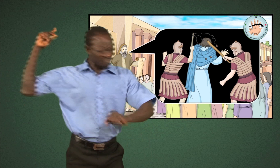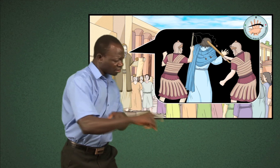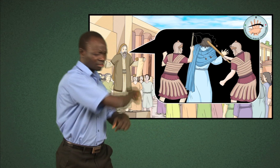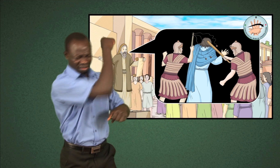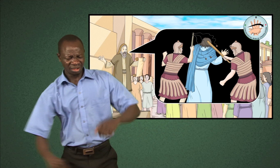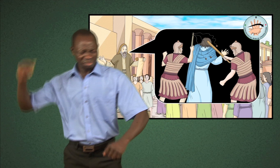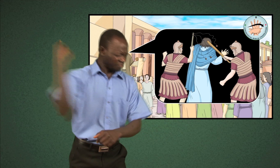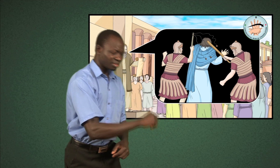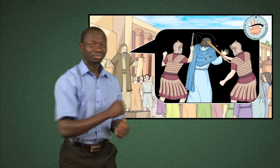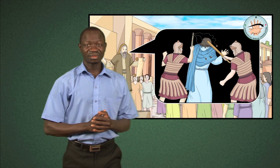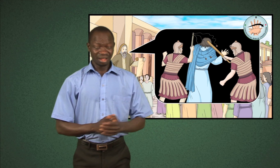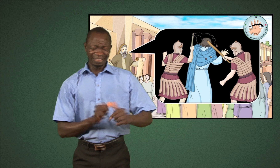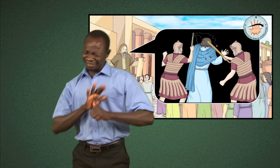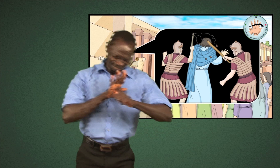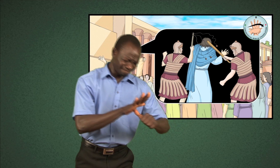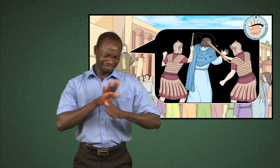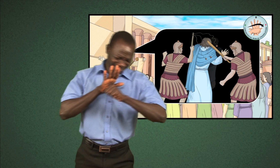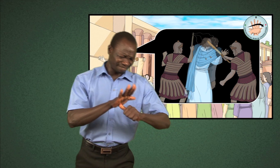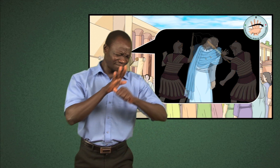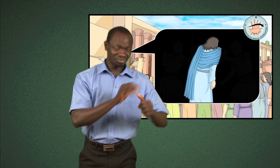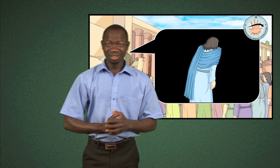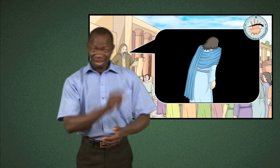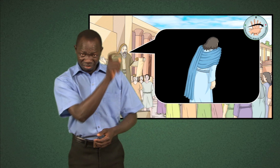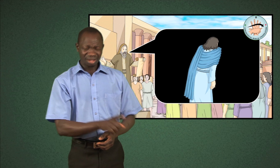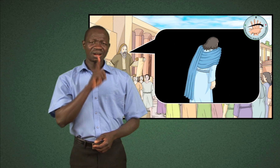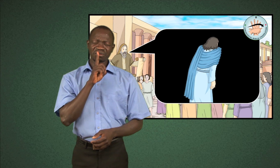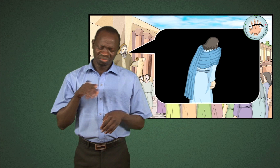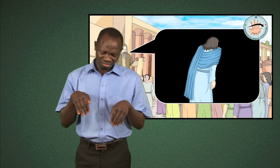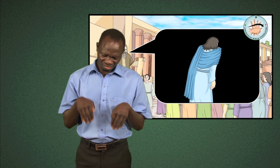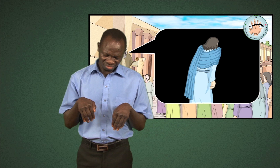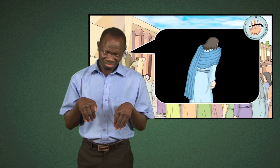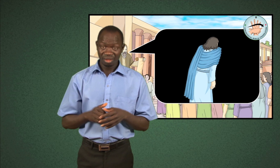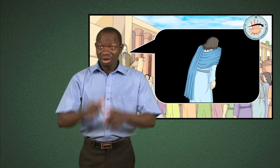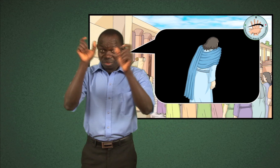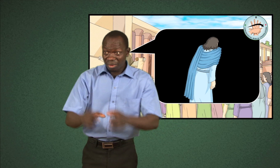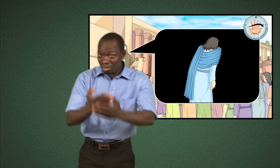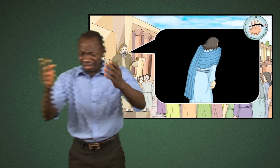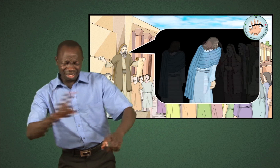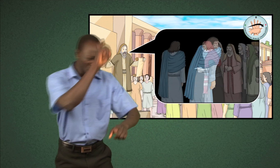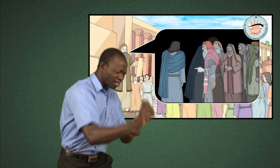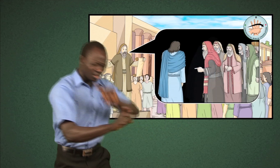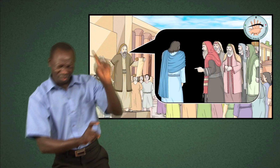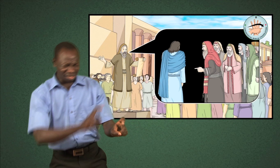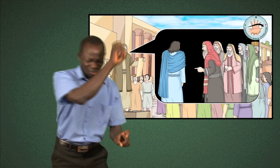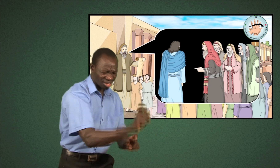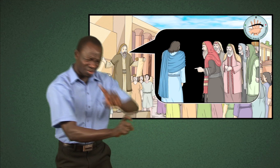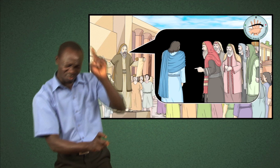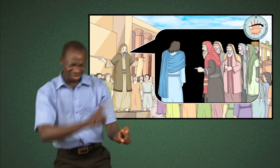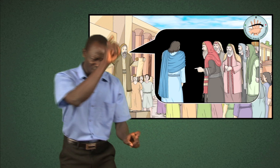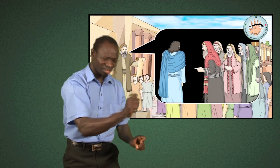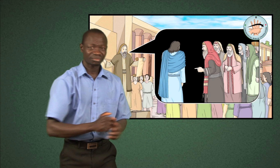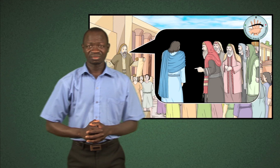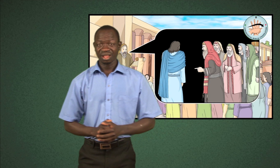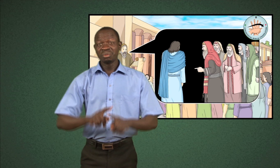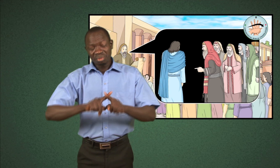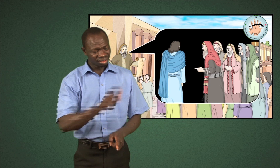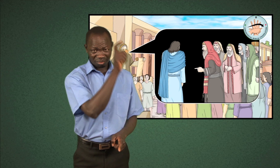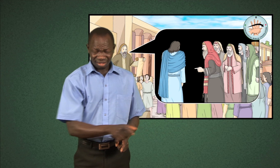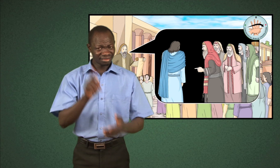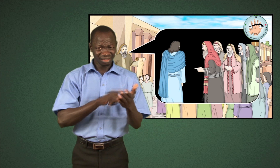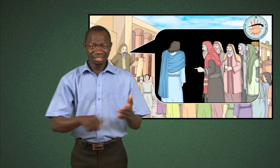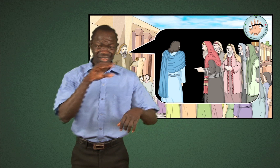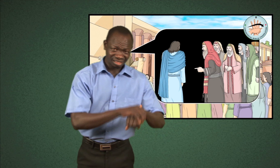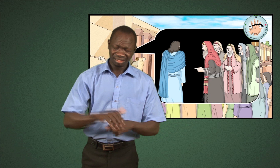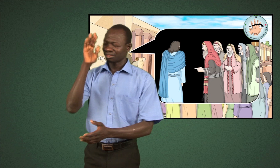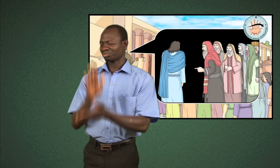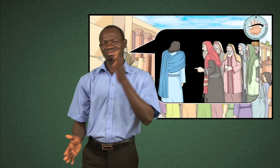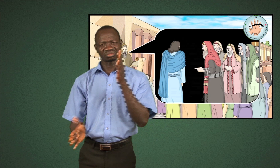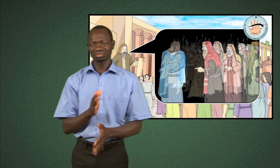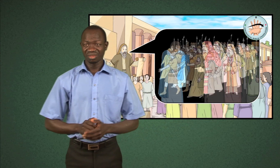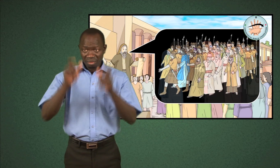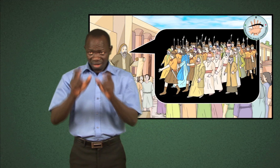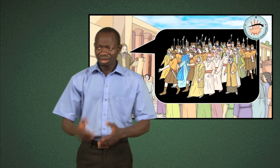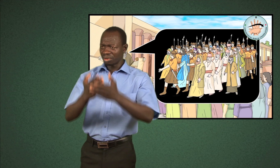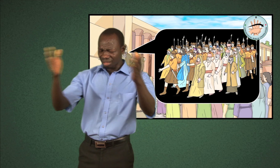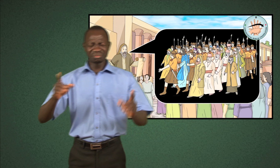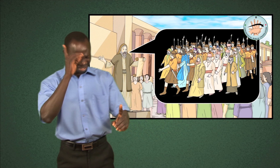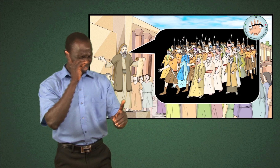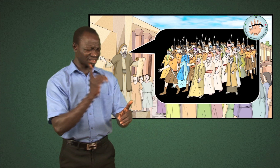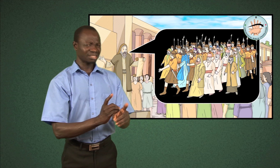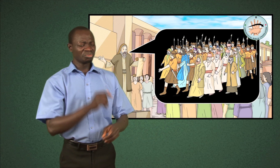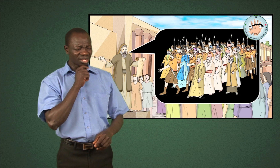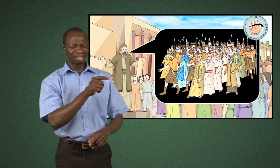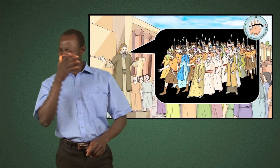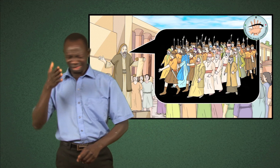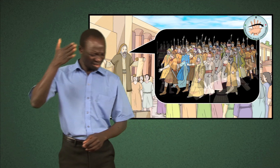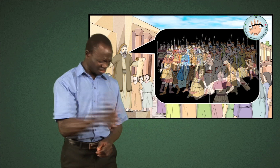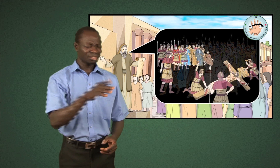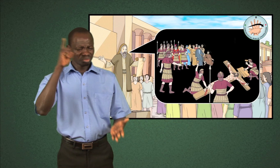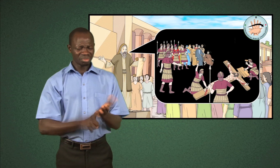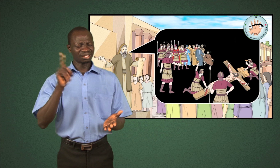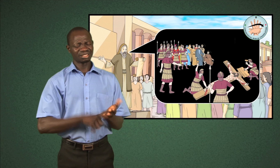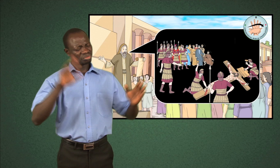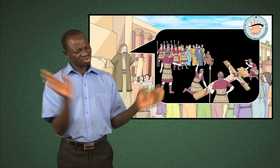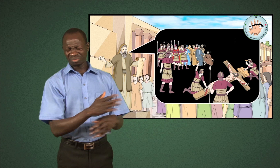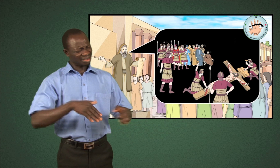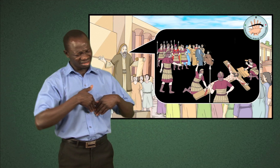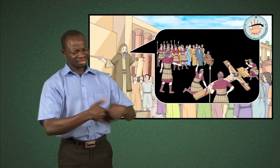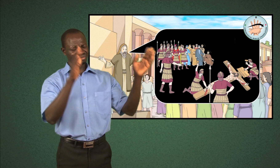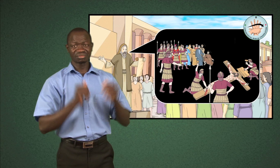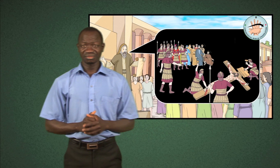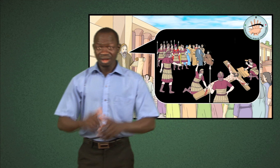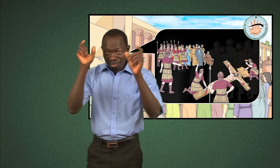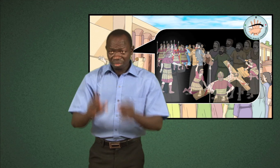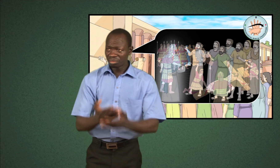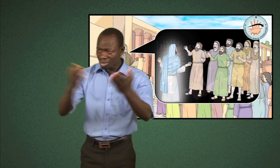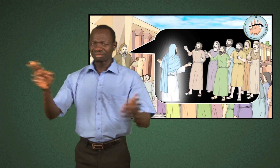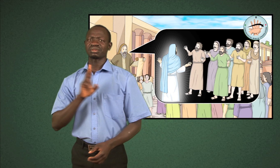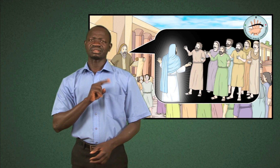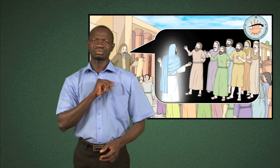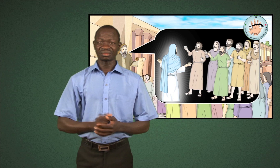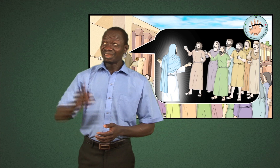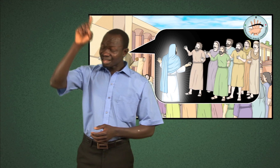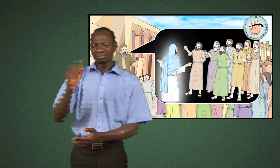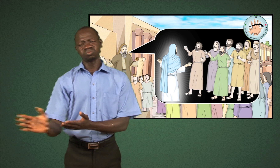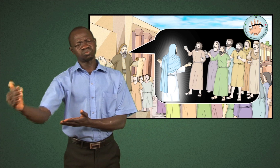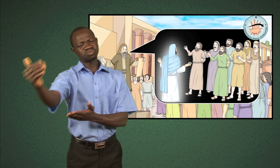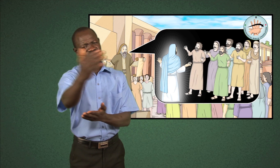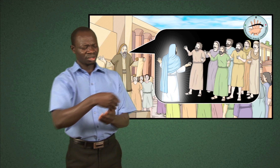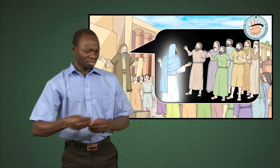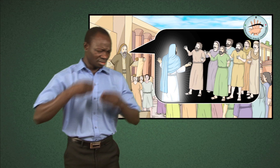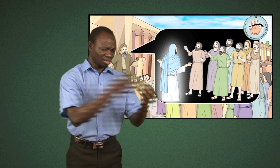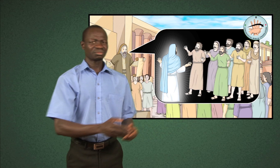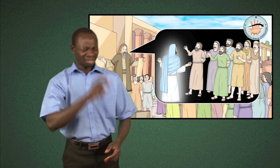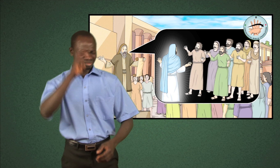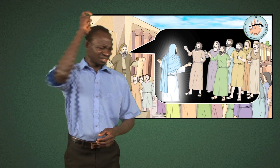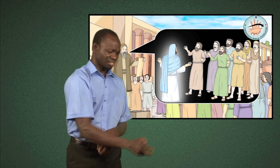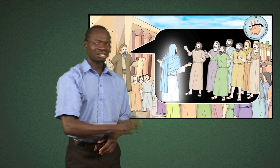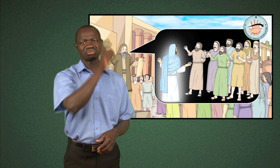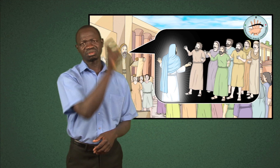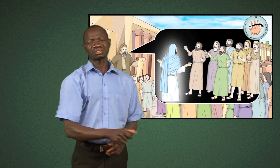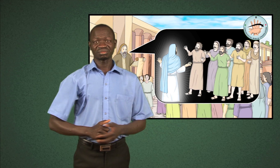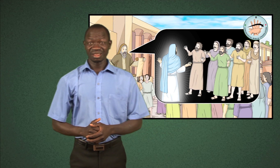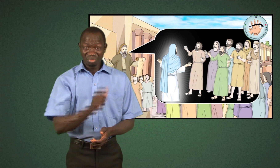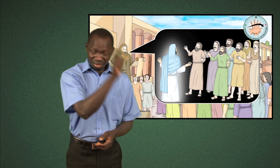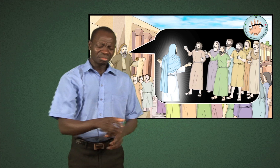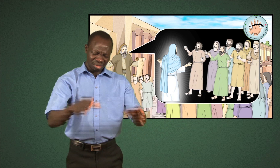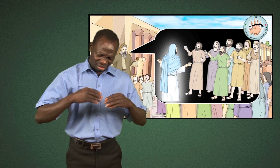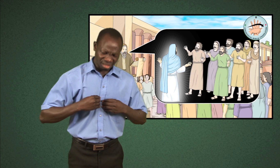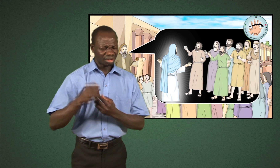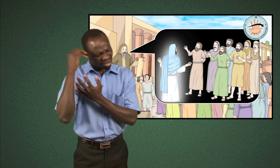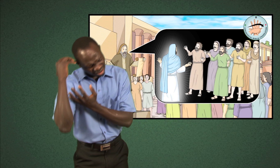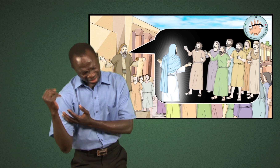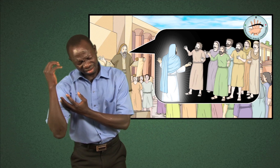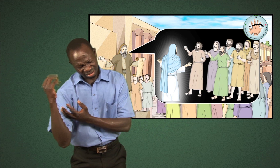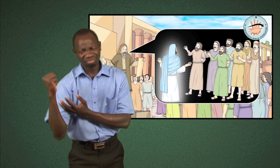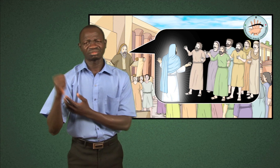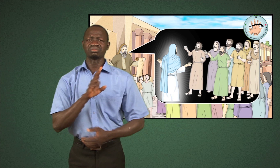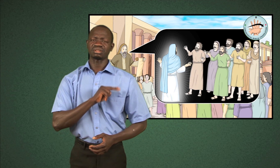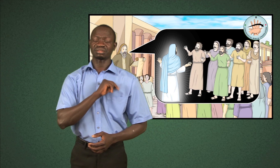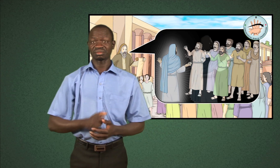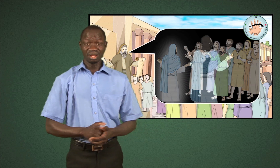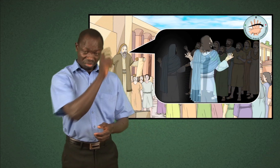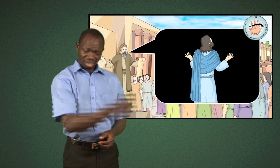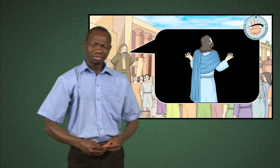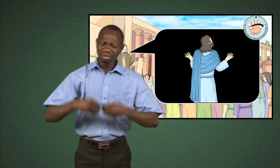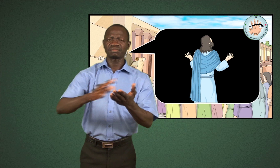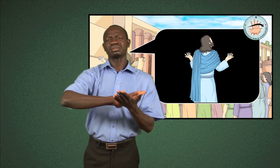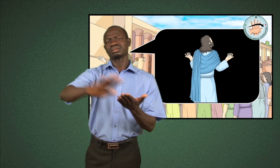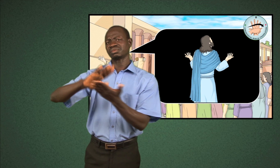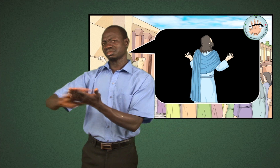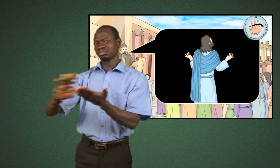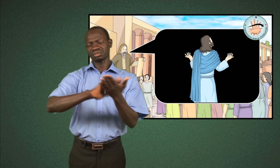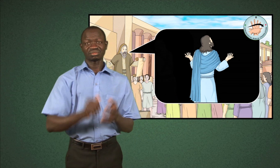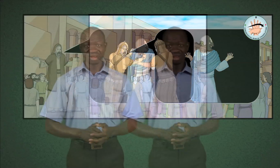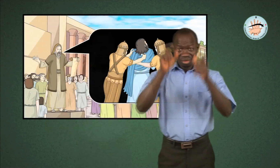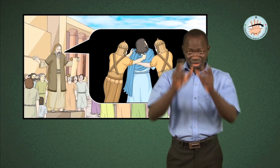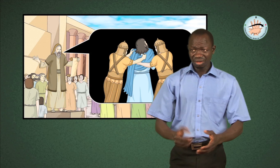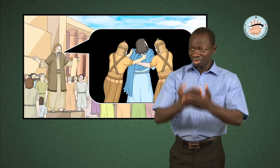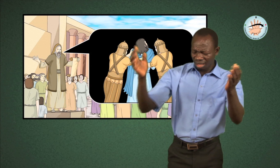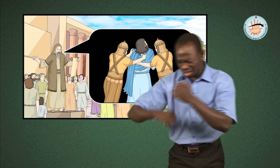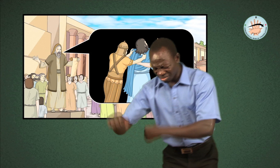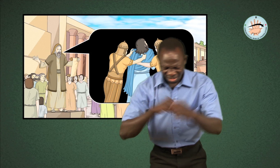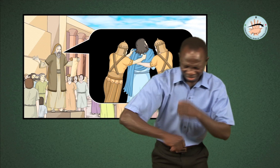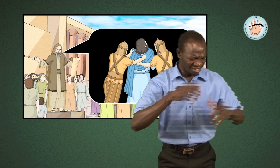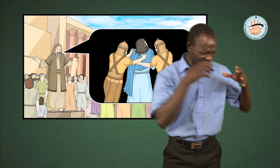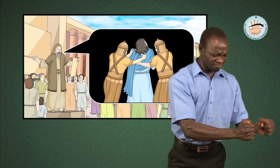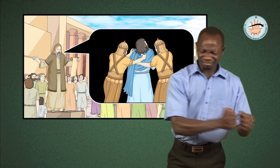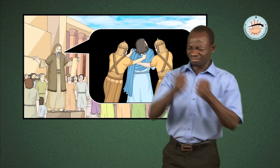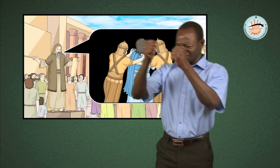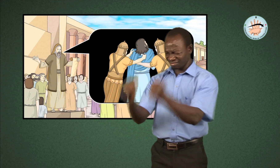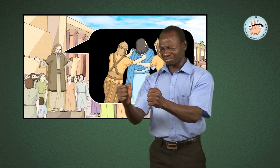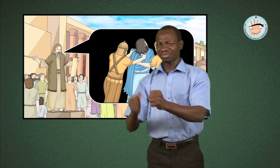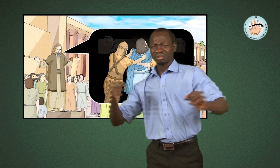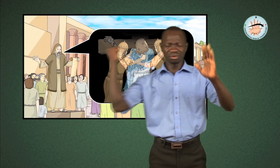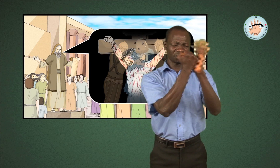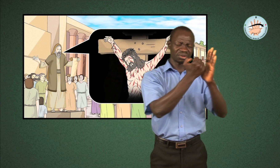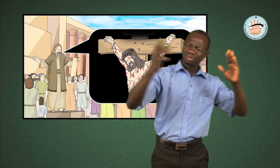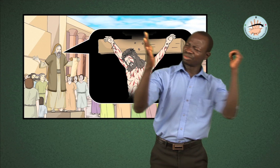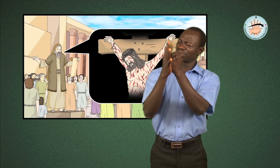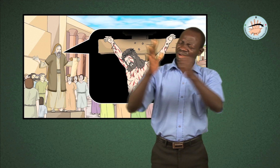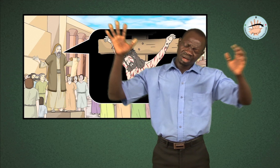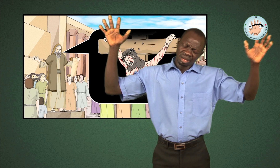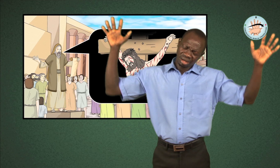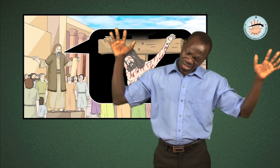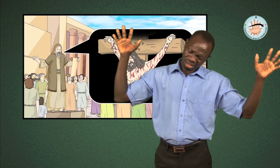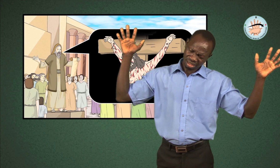He was led like a lamb to the slaughter, and as a sheep before her shearers is silent, so He did not open His mouth.